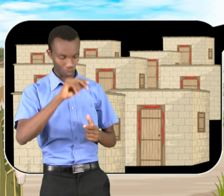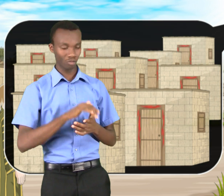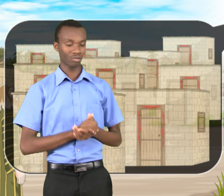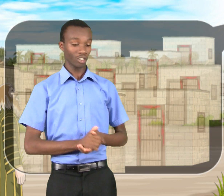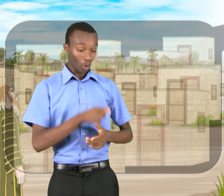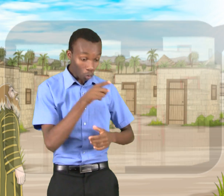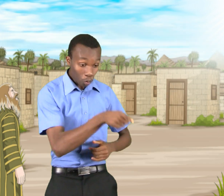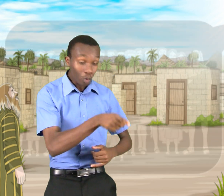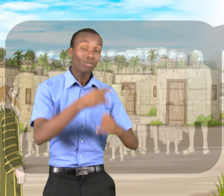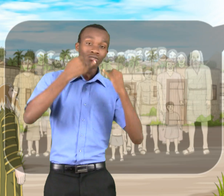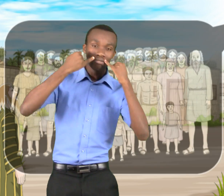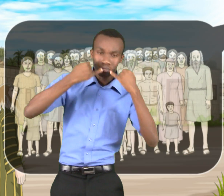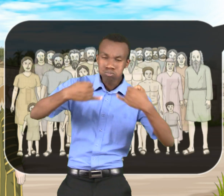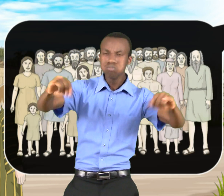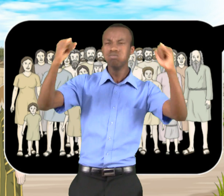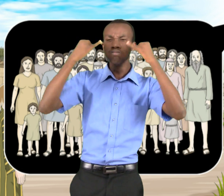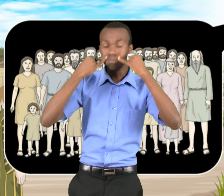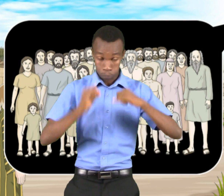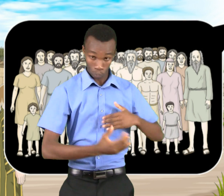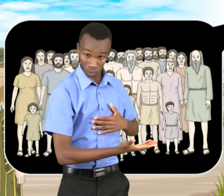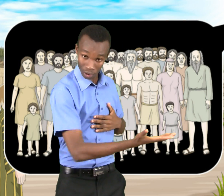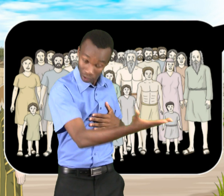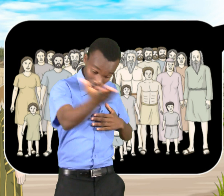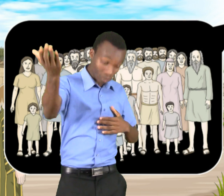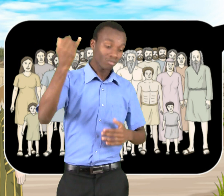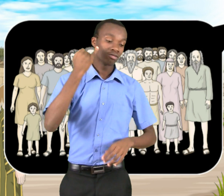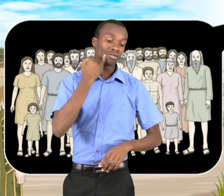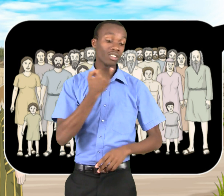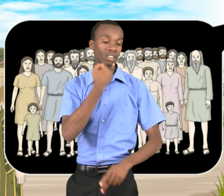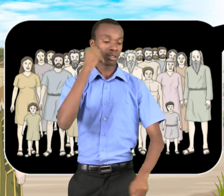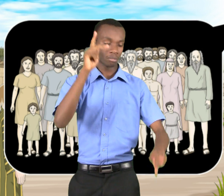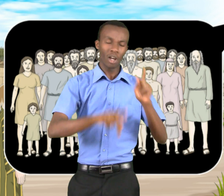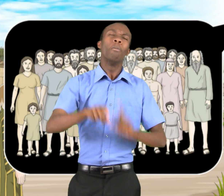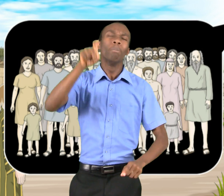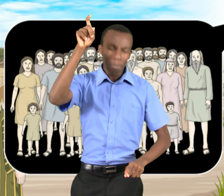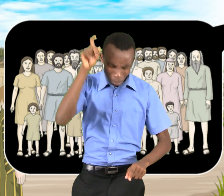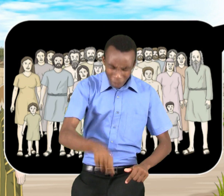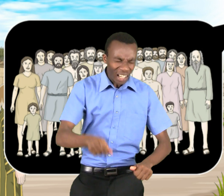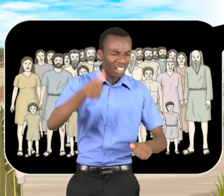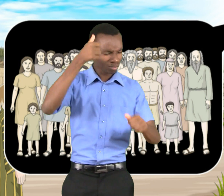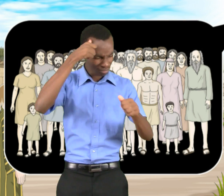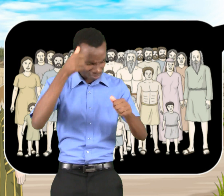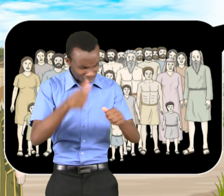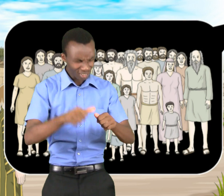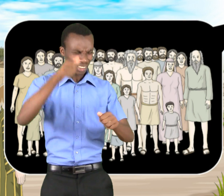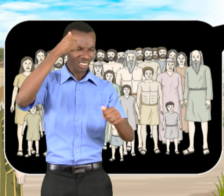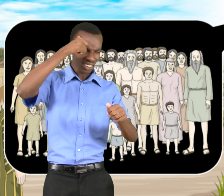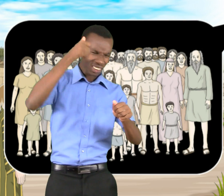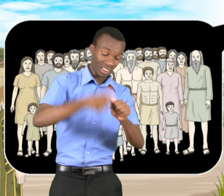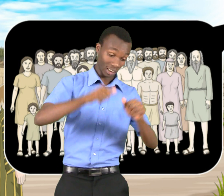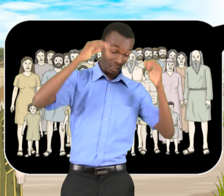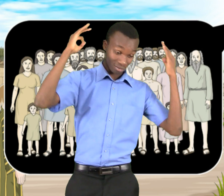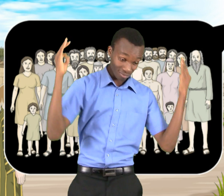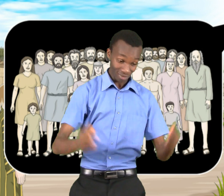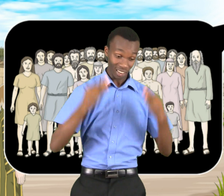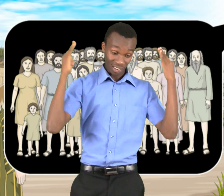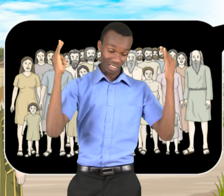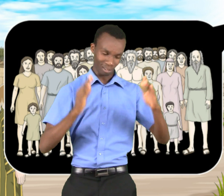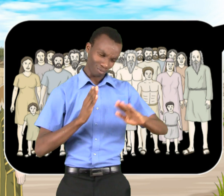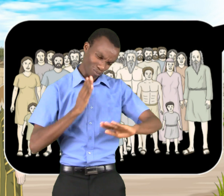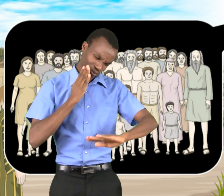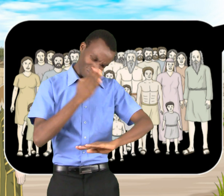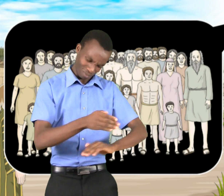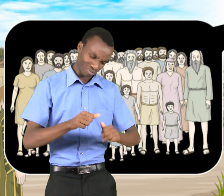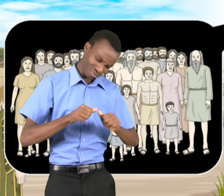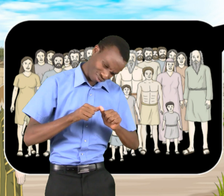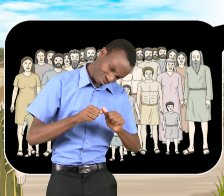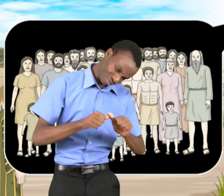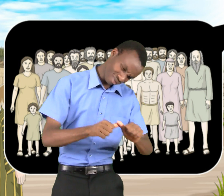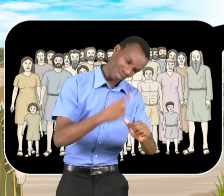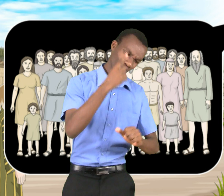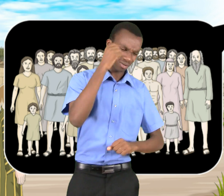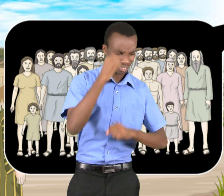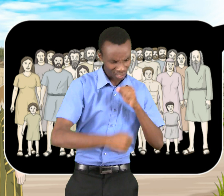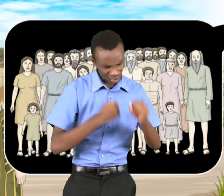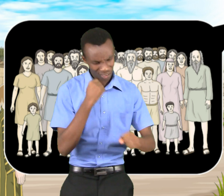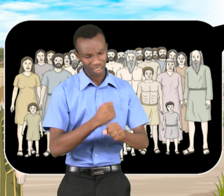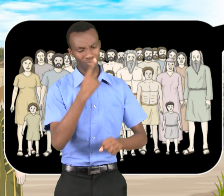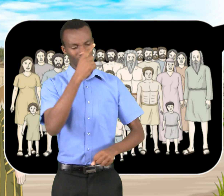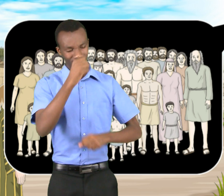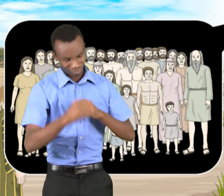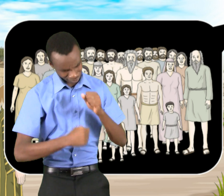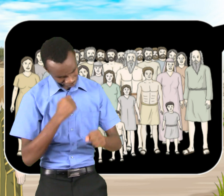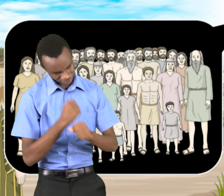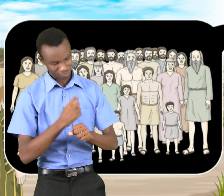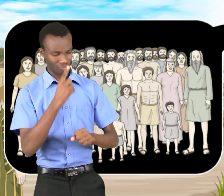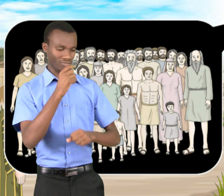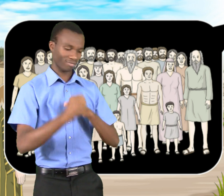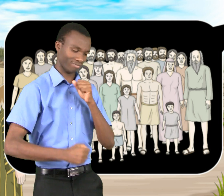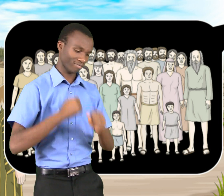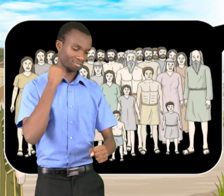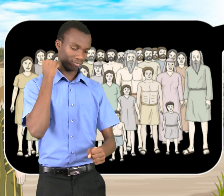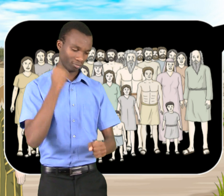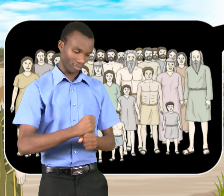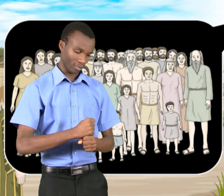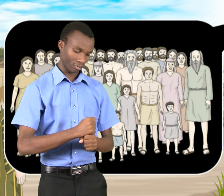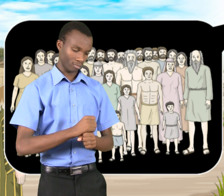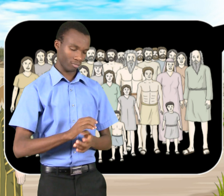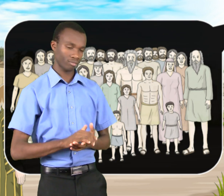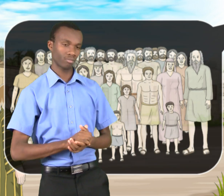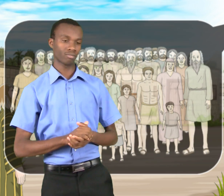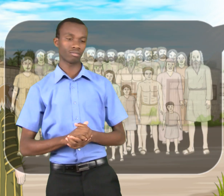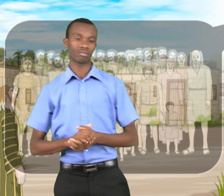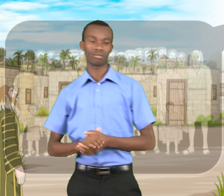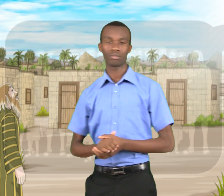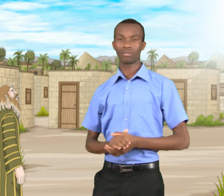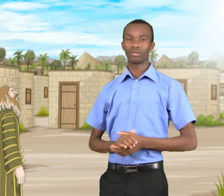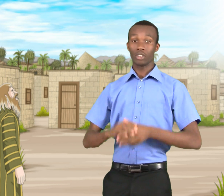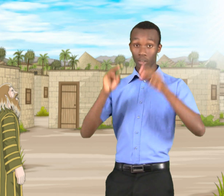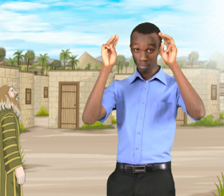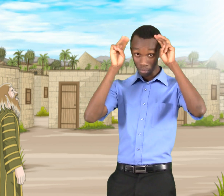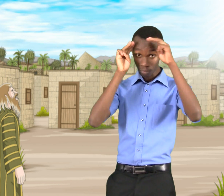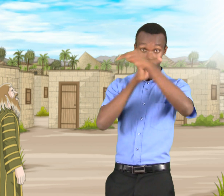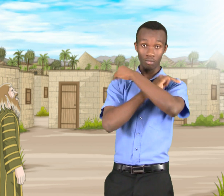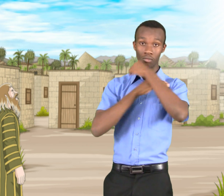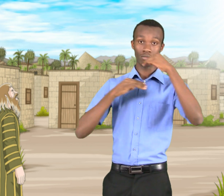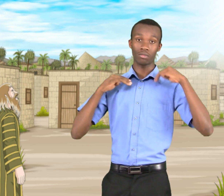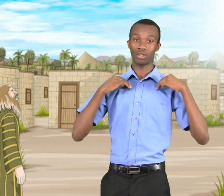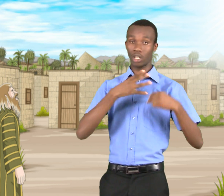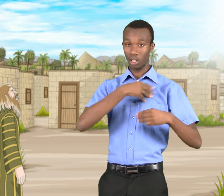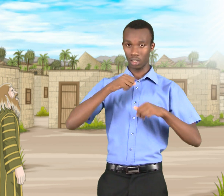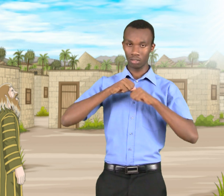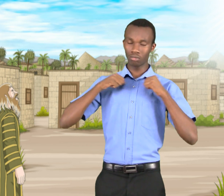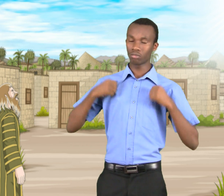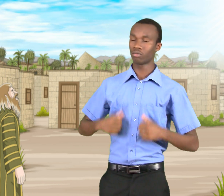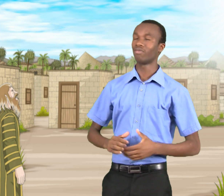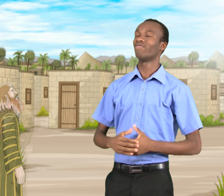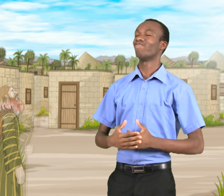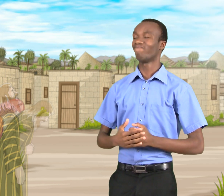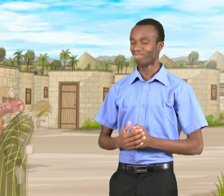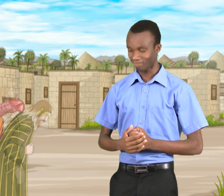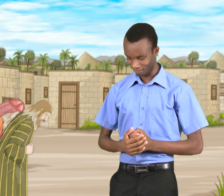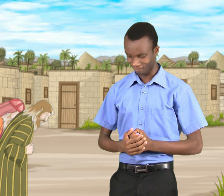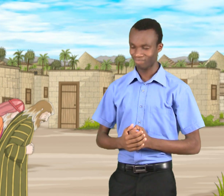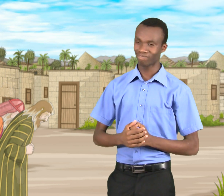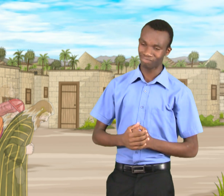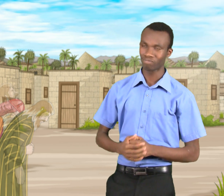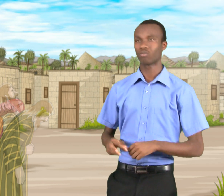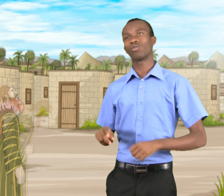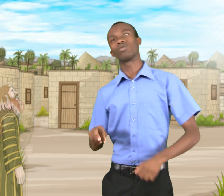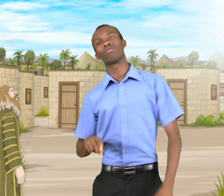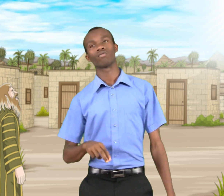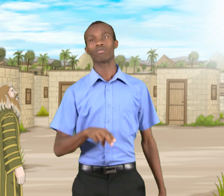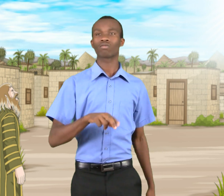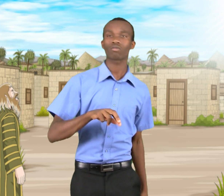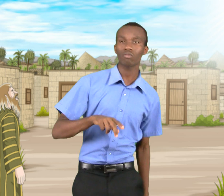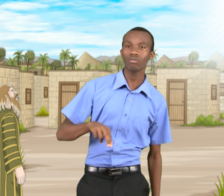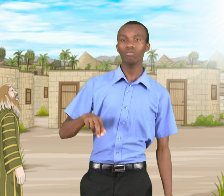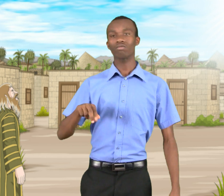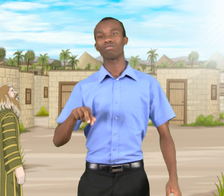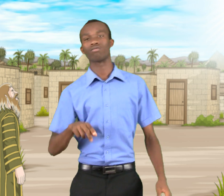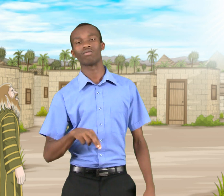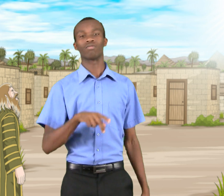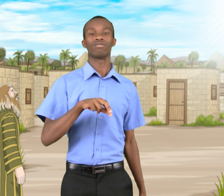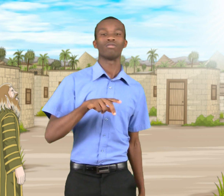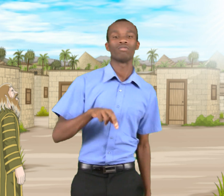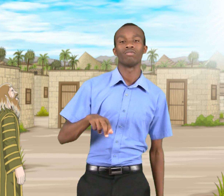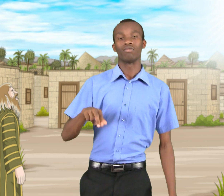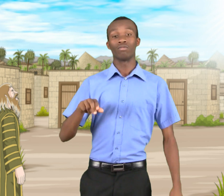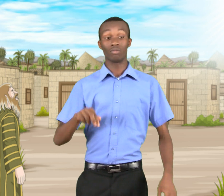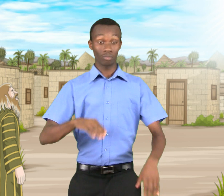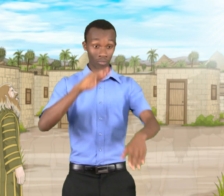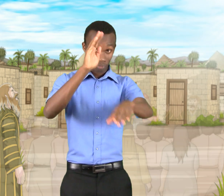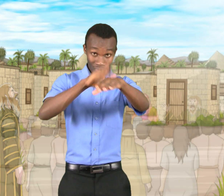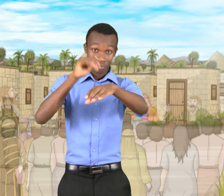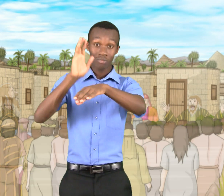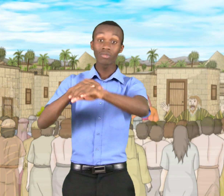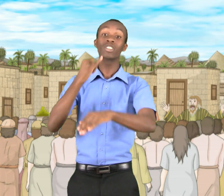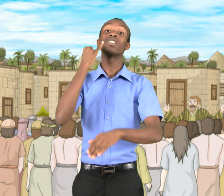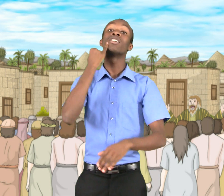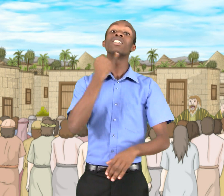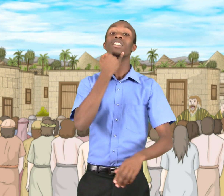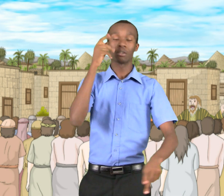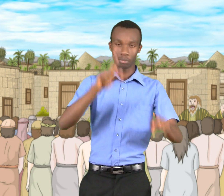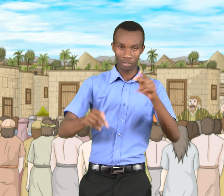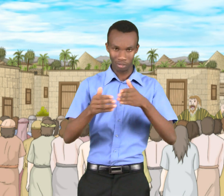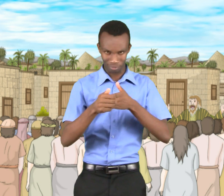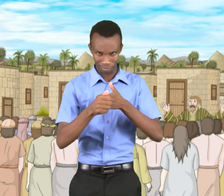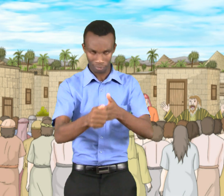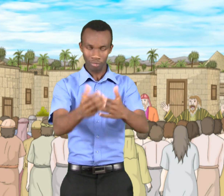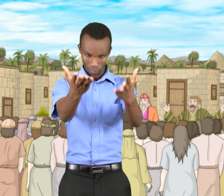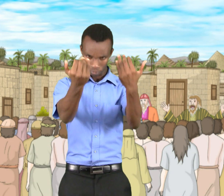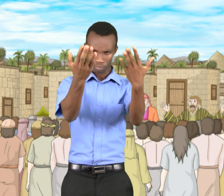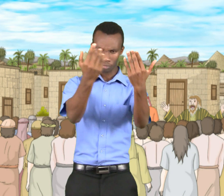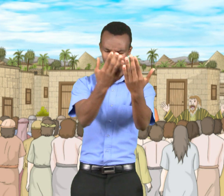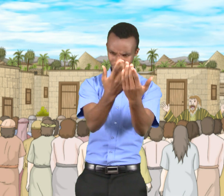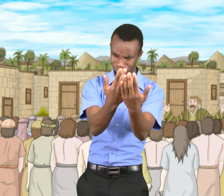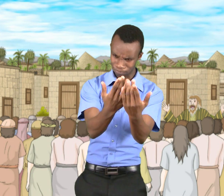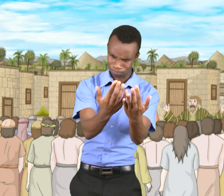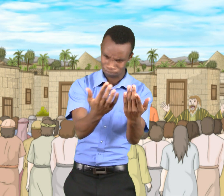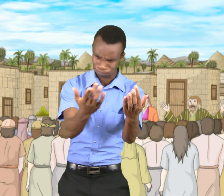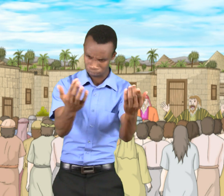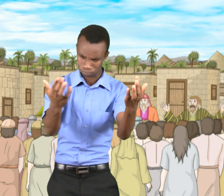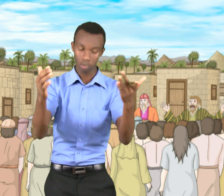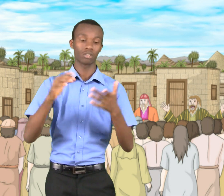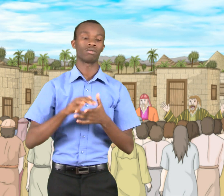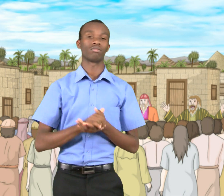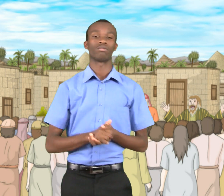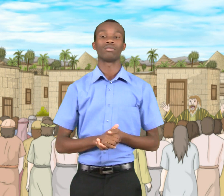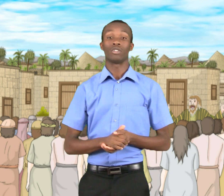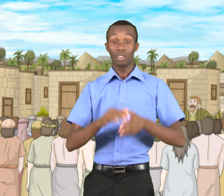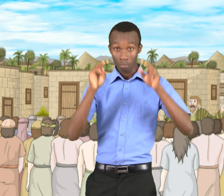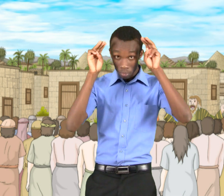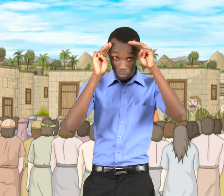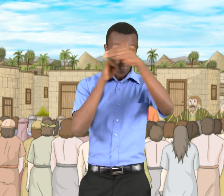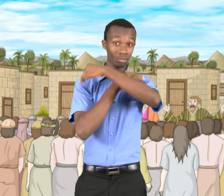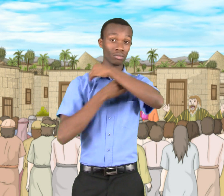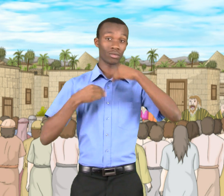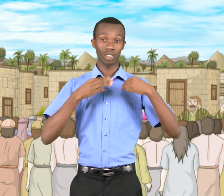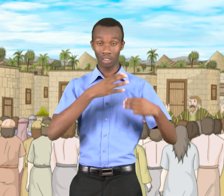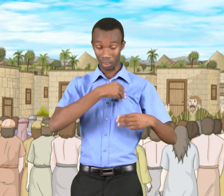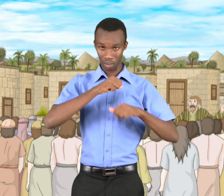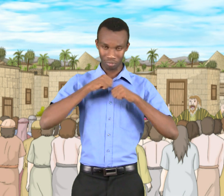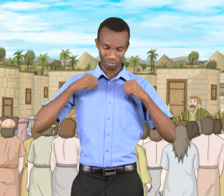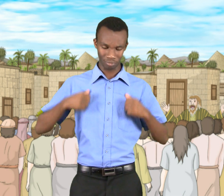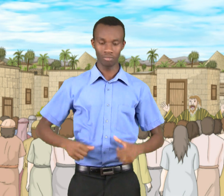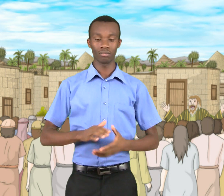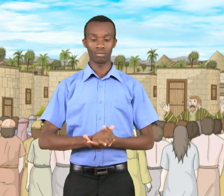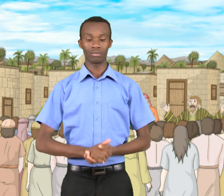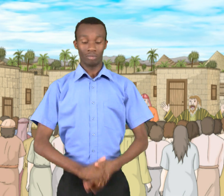And this day will be a memorial for you, and you are to celebrate it as a feast to the LORD, as a permanent statute for the generations to come.